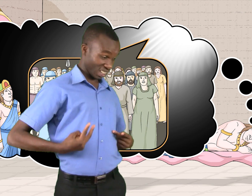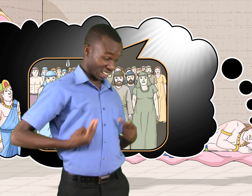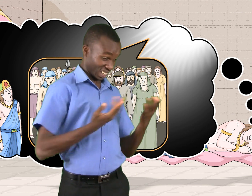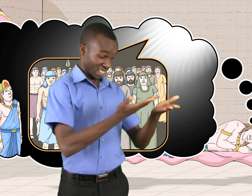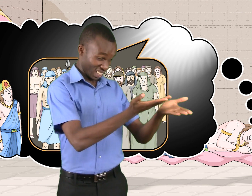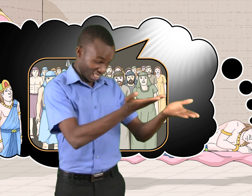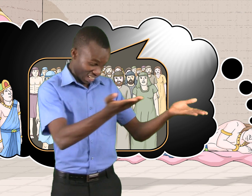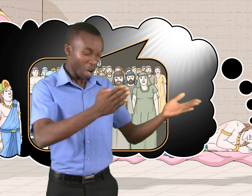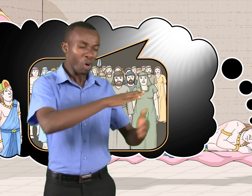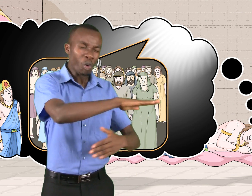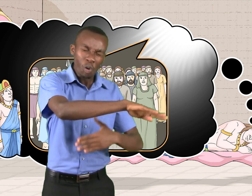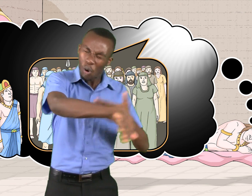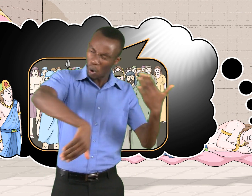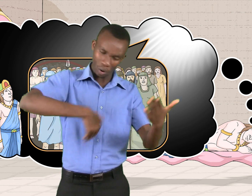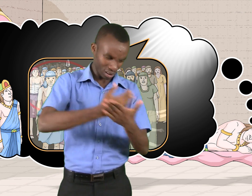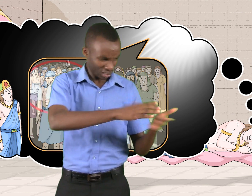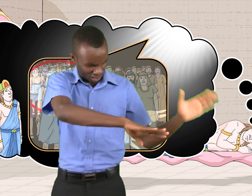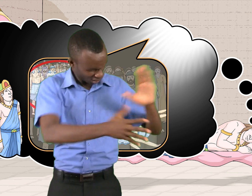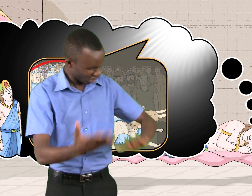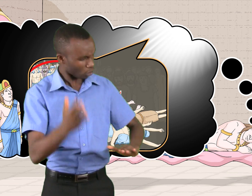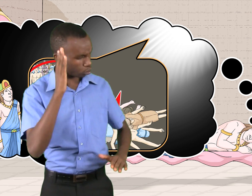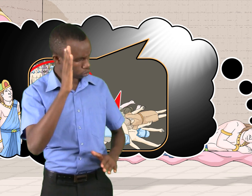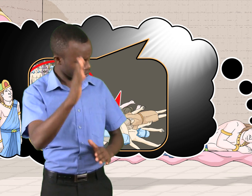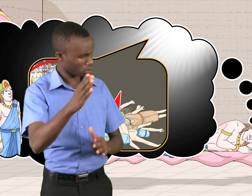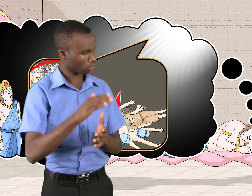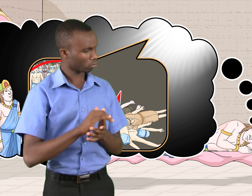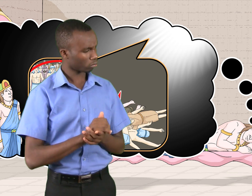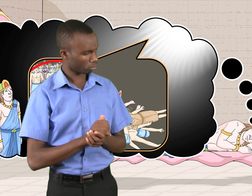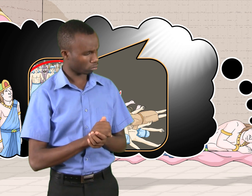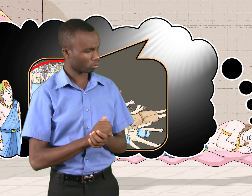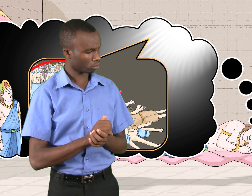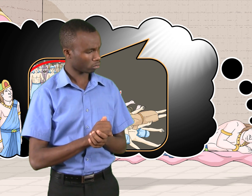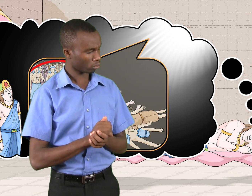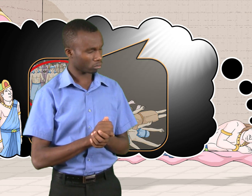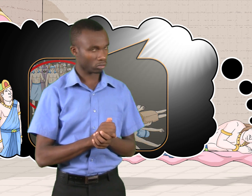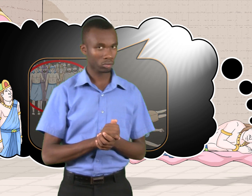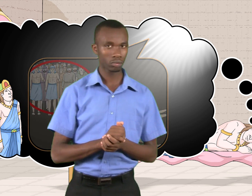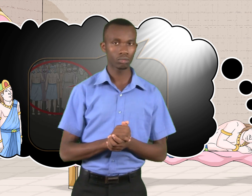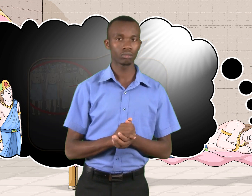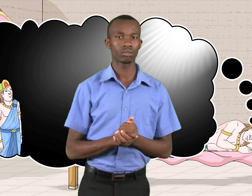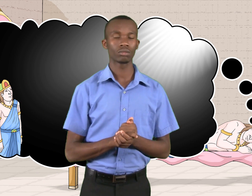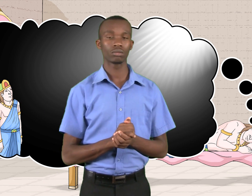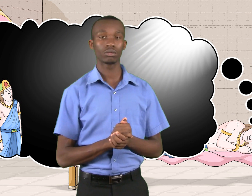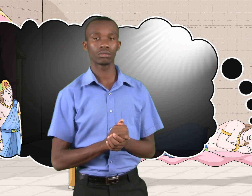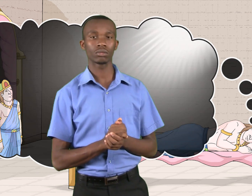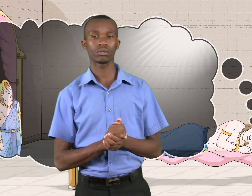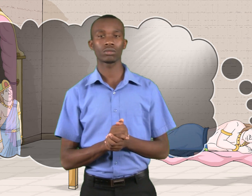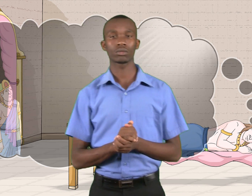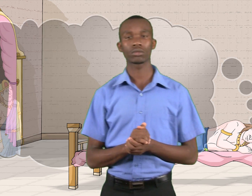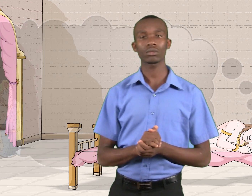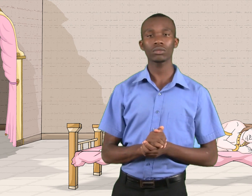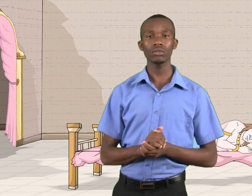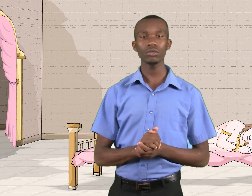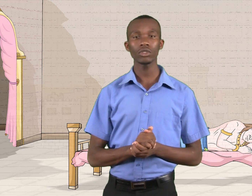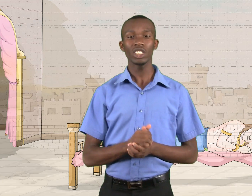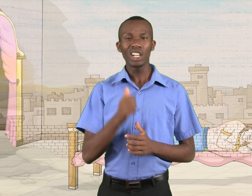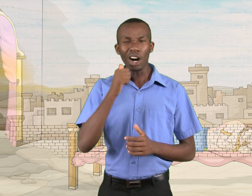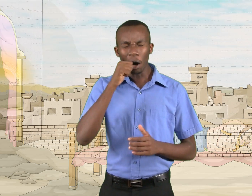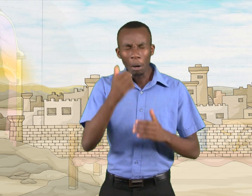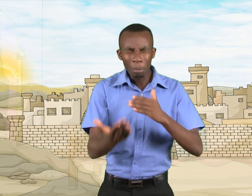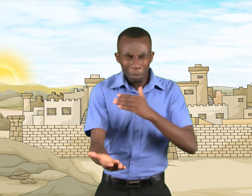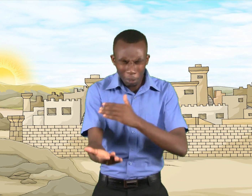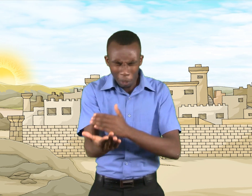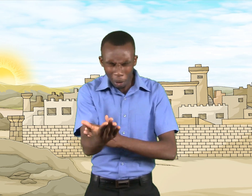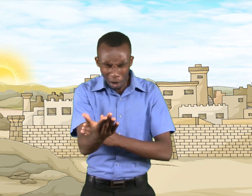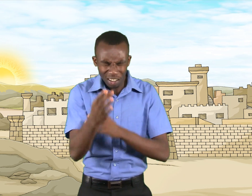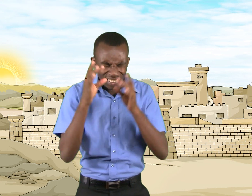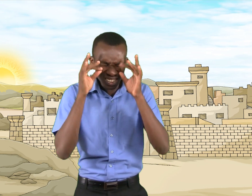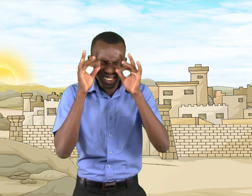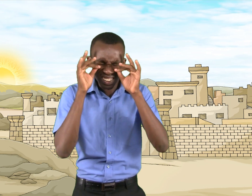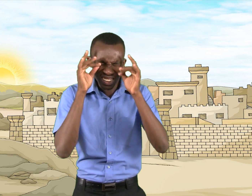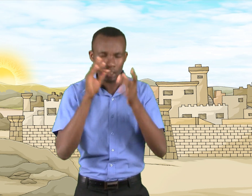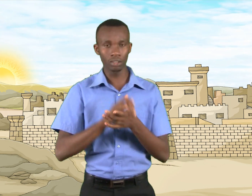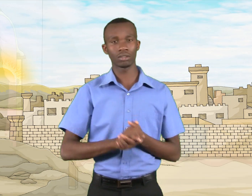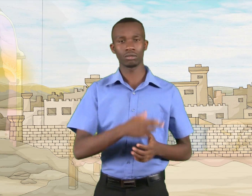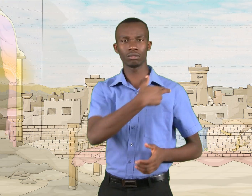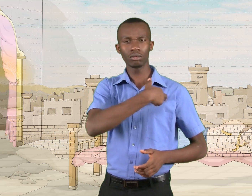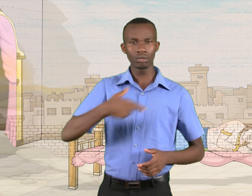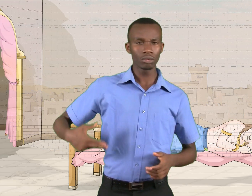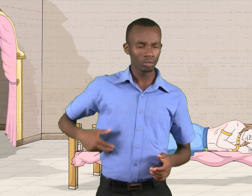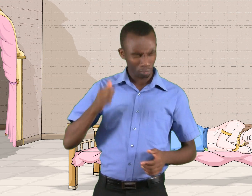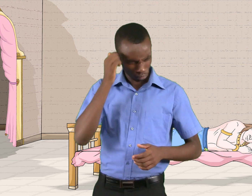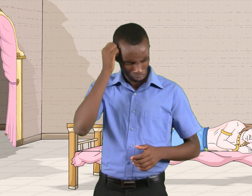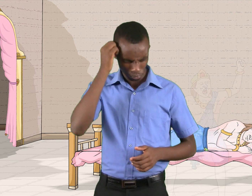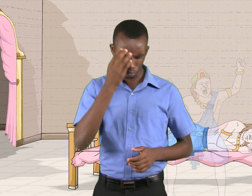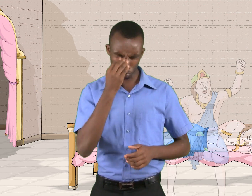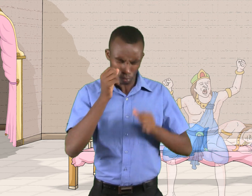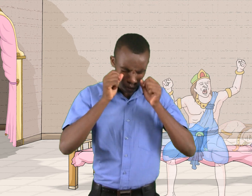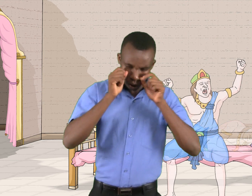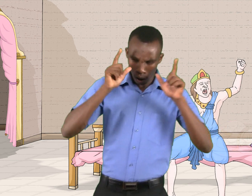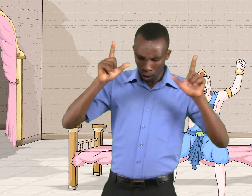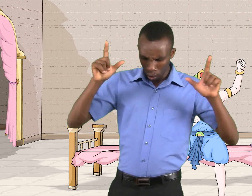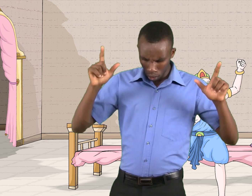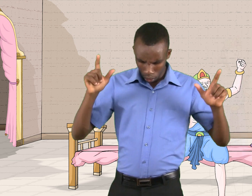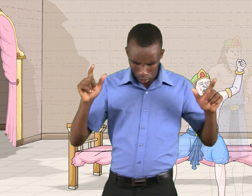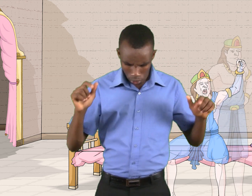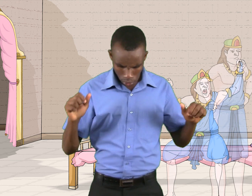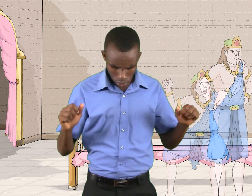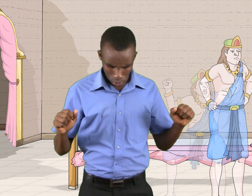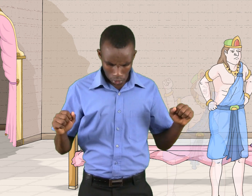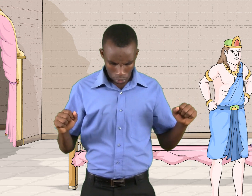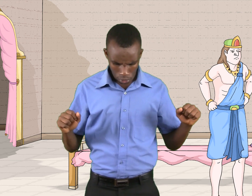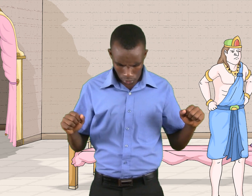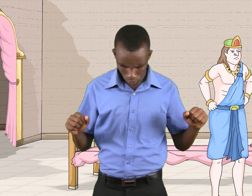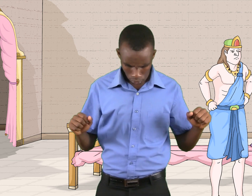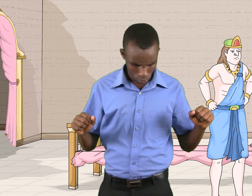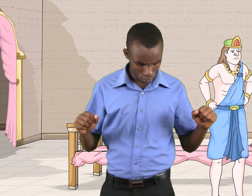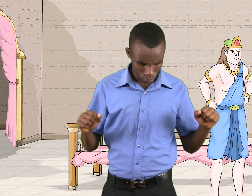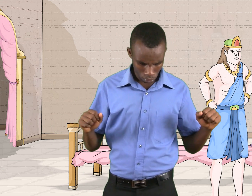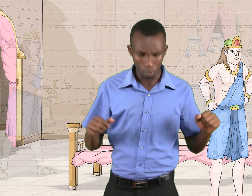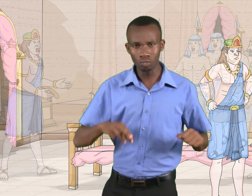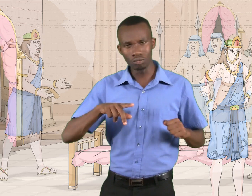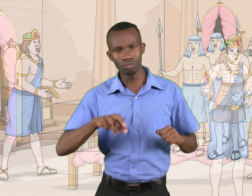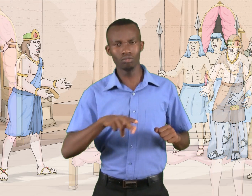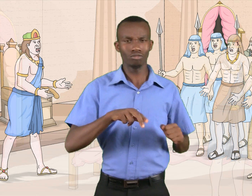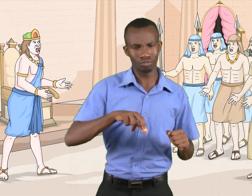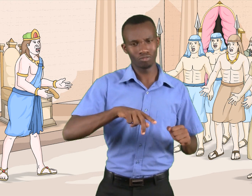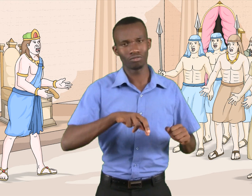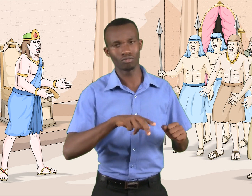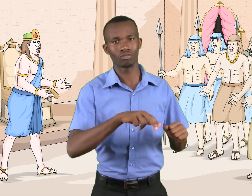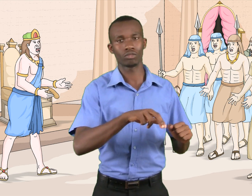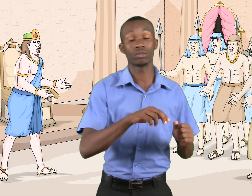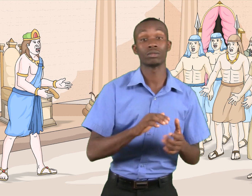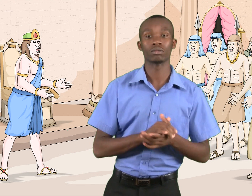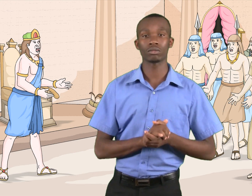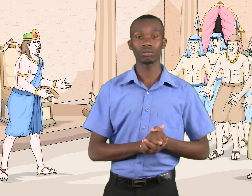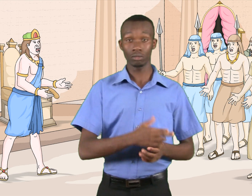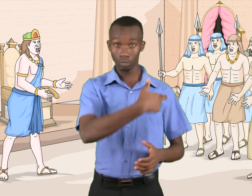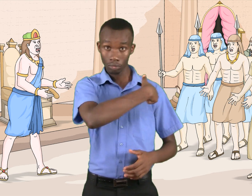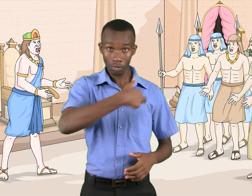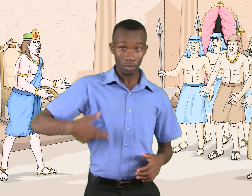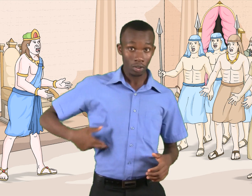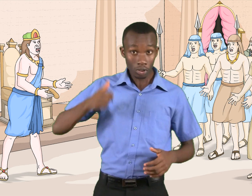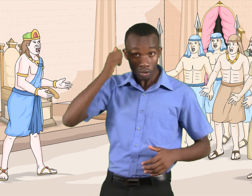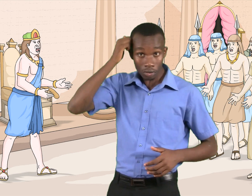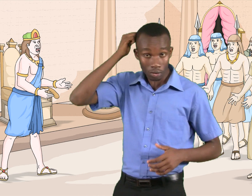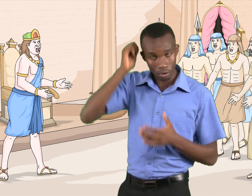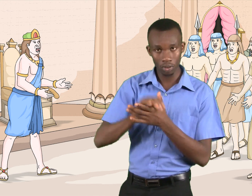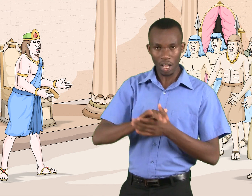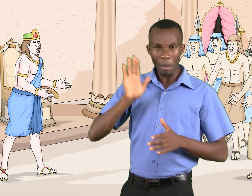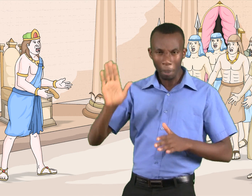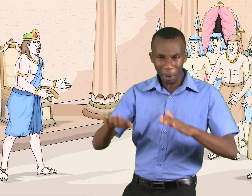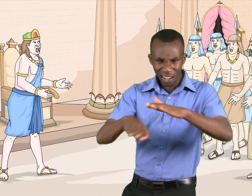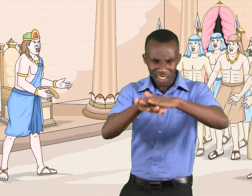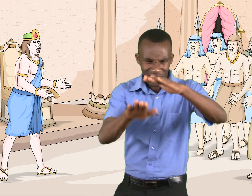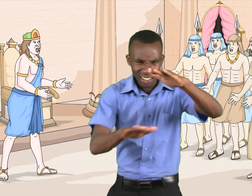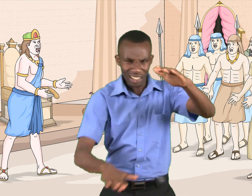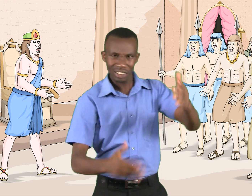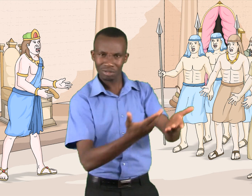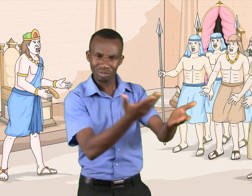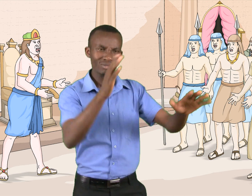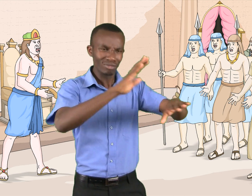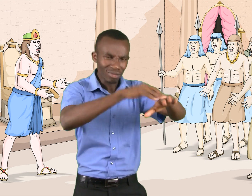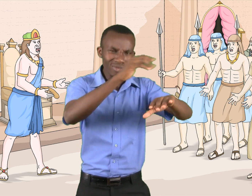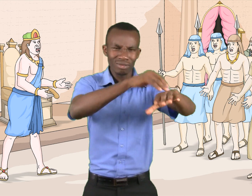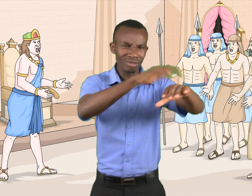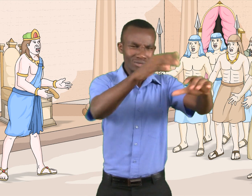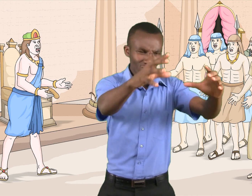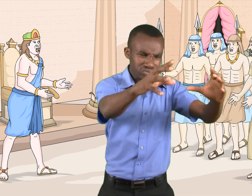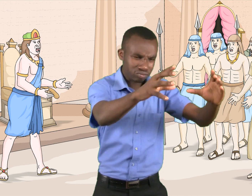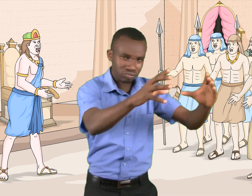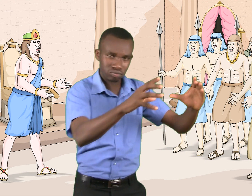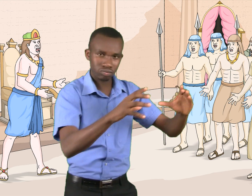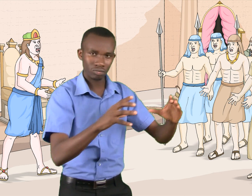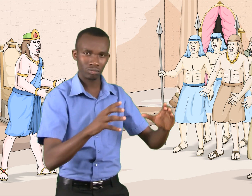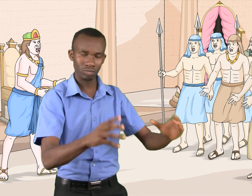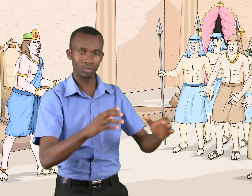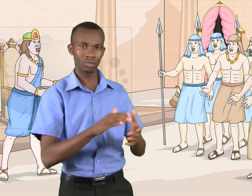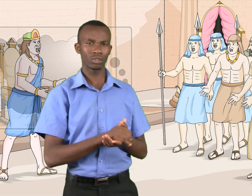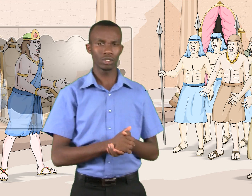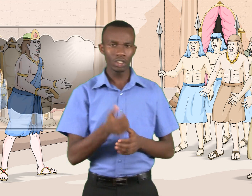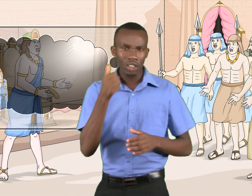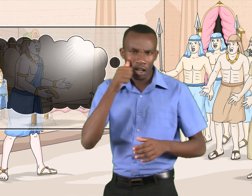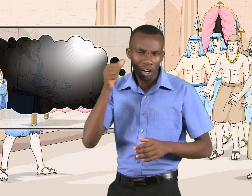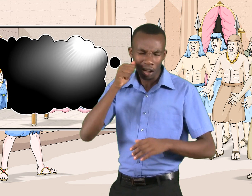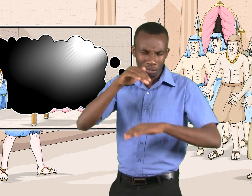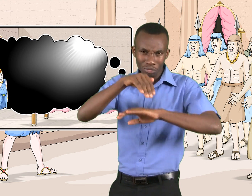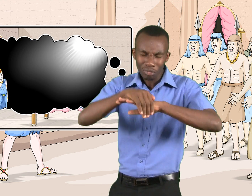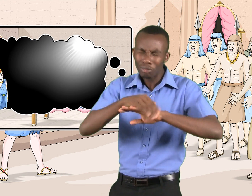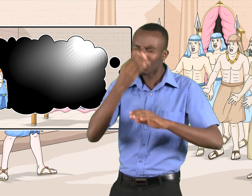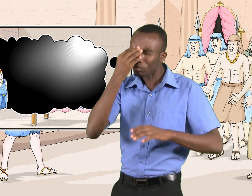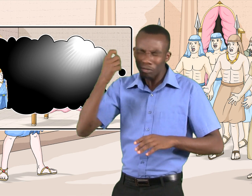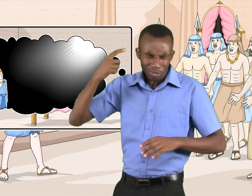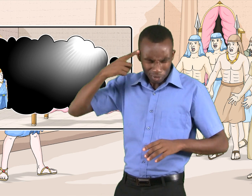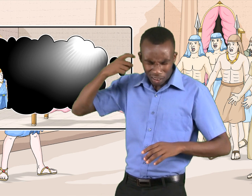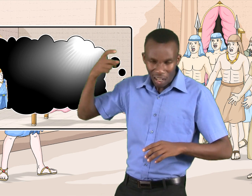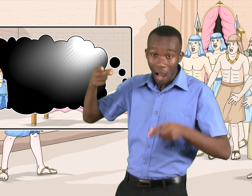But if you do not restore her, be aware that you will surely die—you and all who belong to you.” Early the next morning Abimelech got up and summoned all his servants;